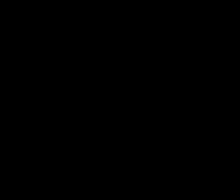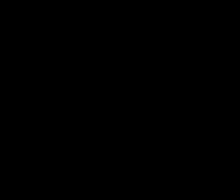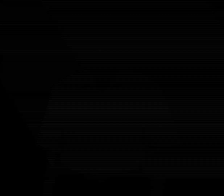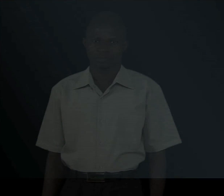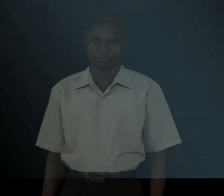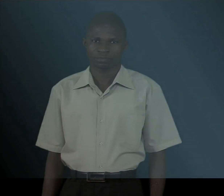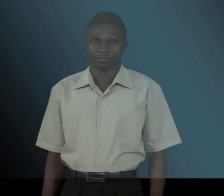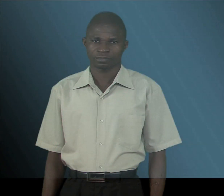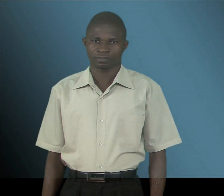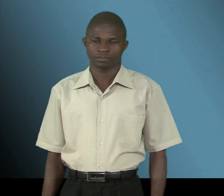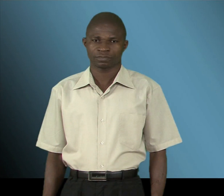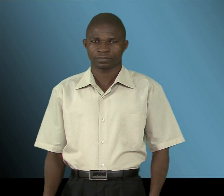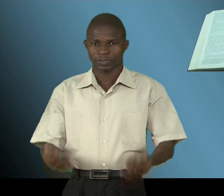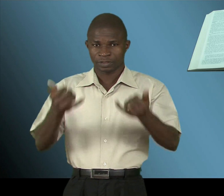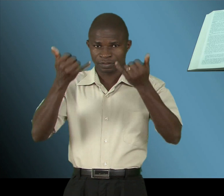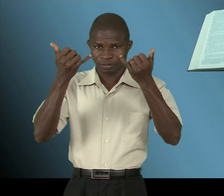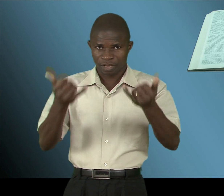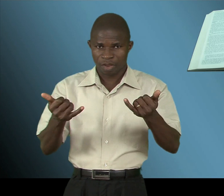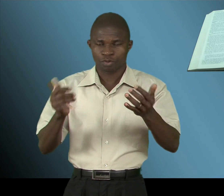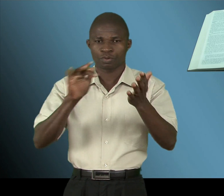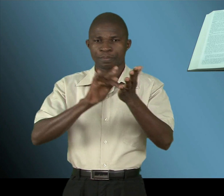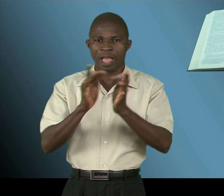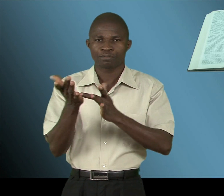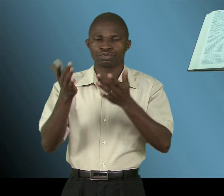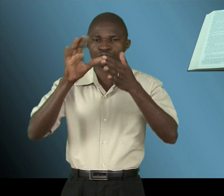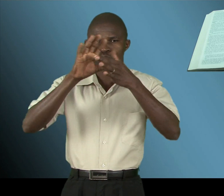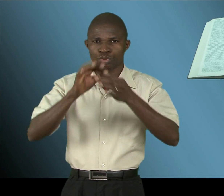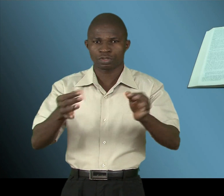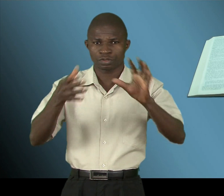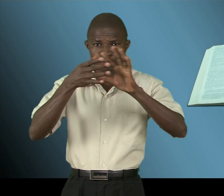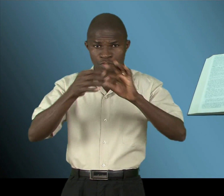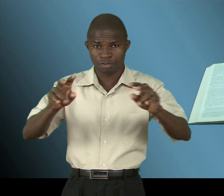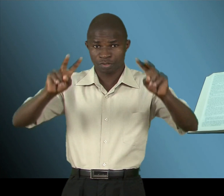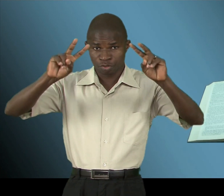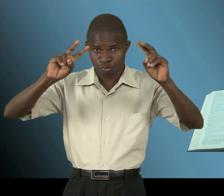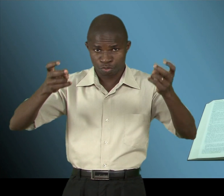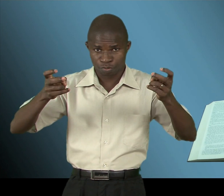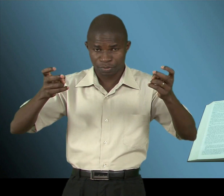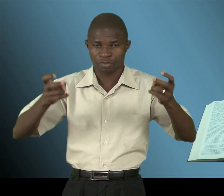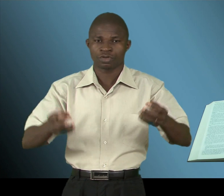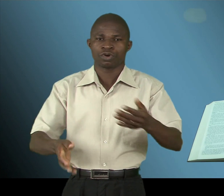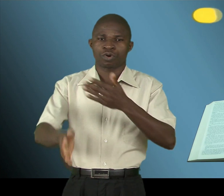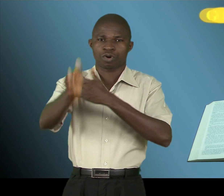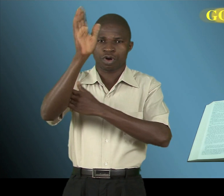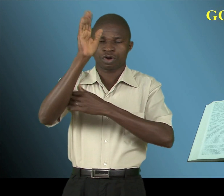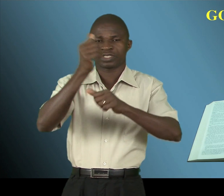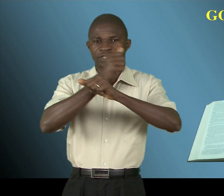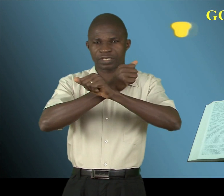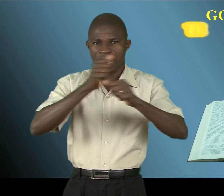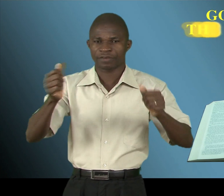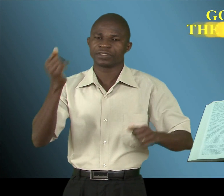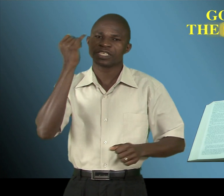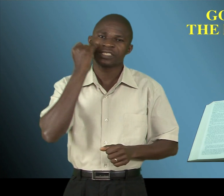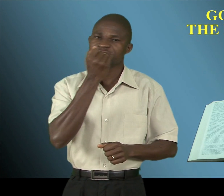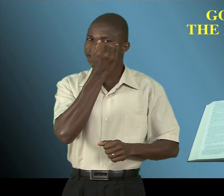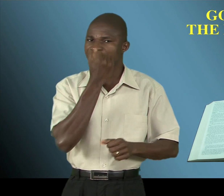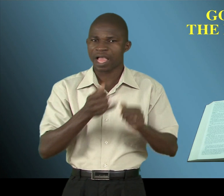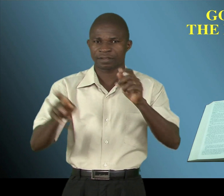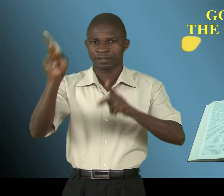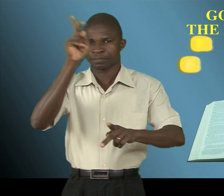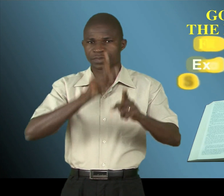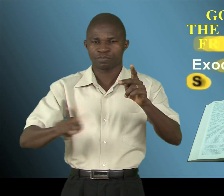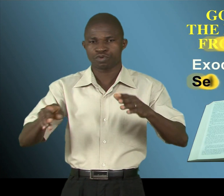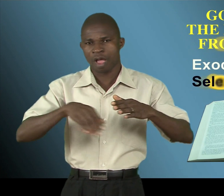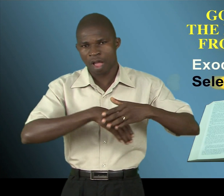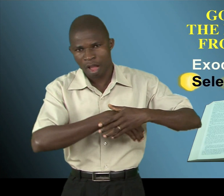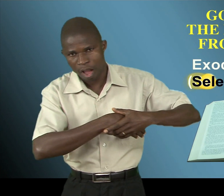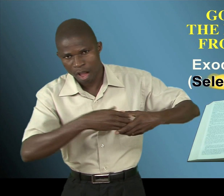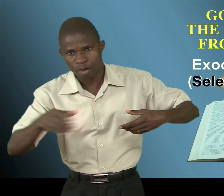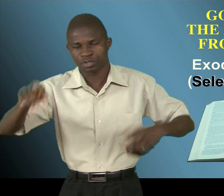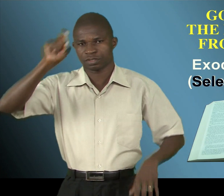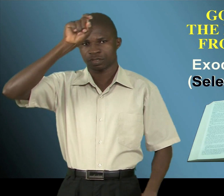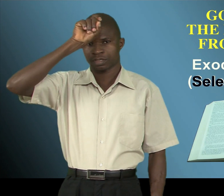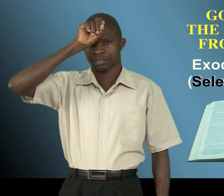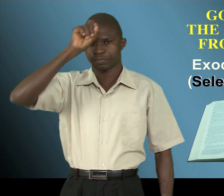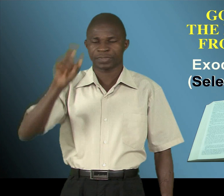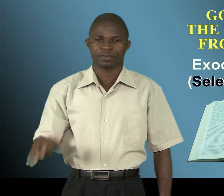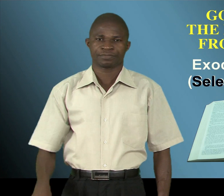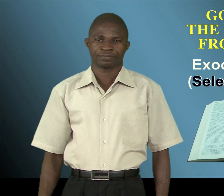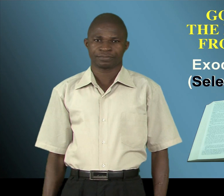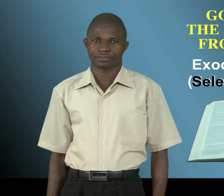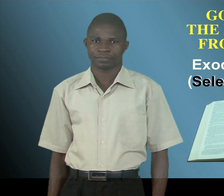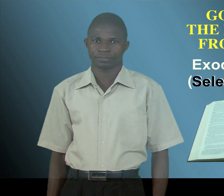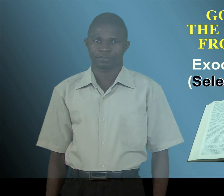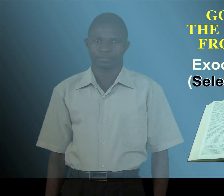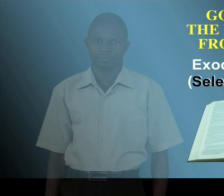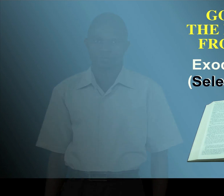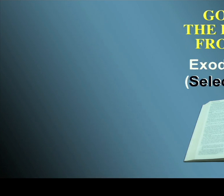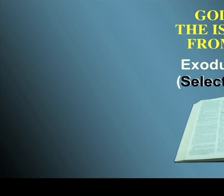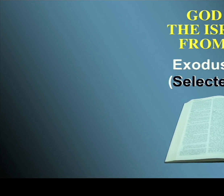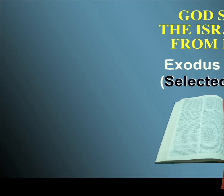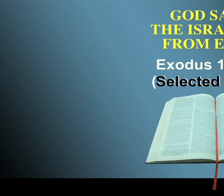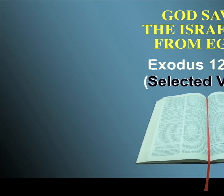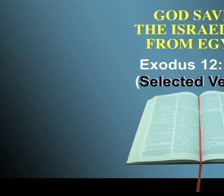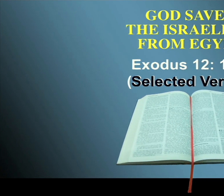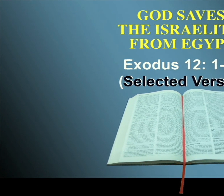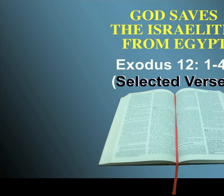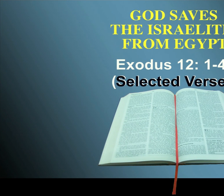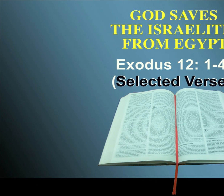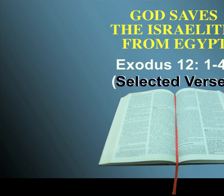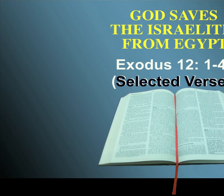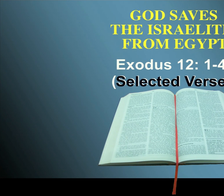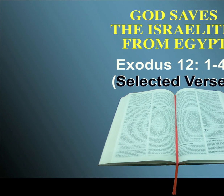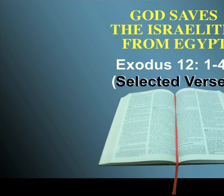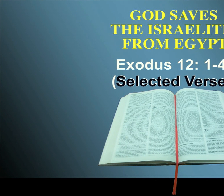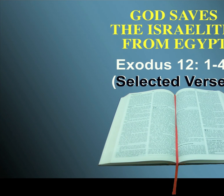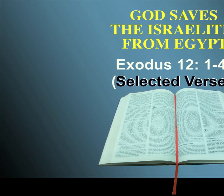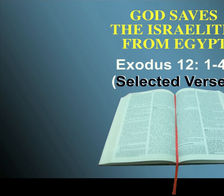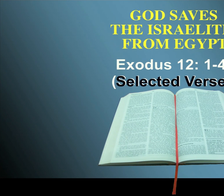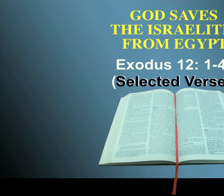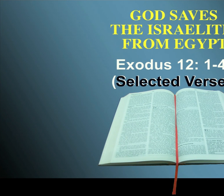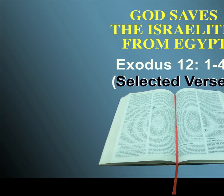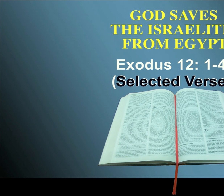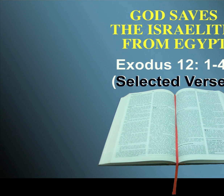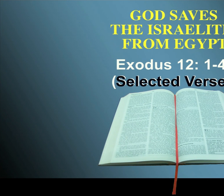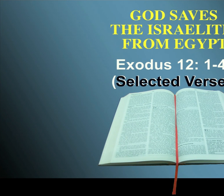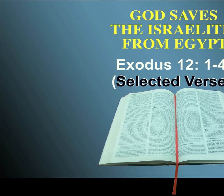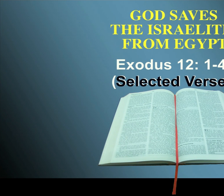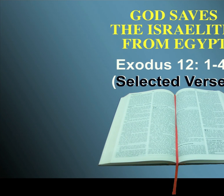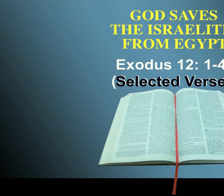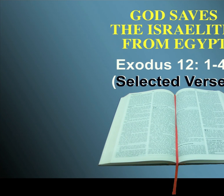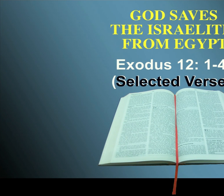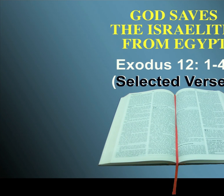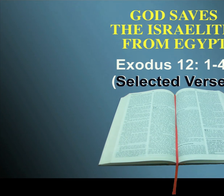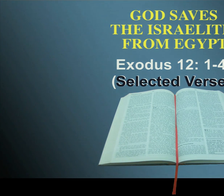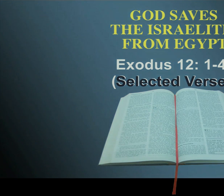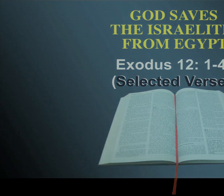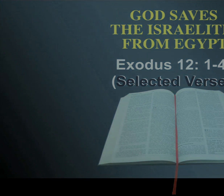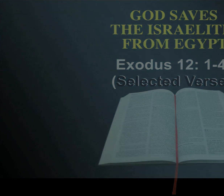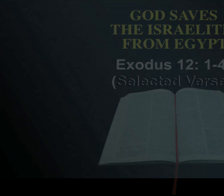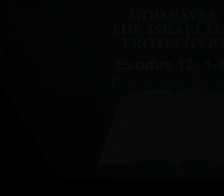God saves the Israelites from Egypt